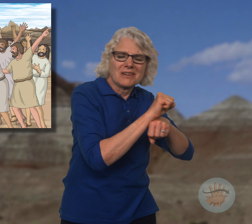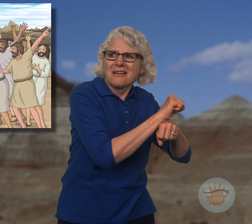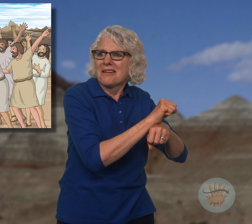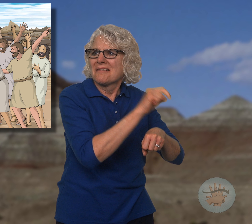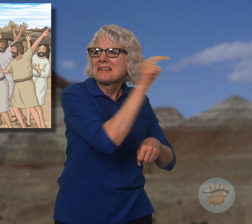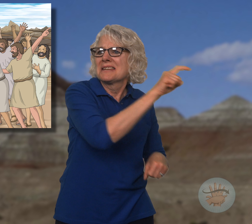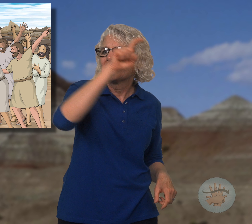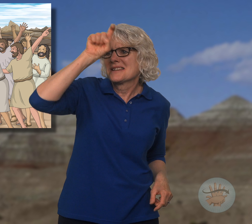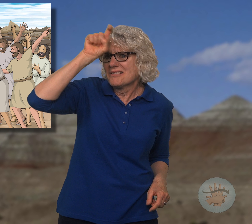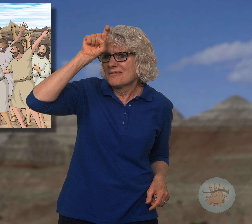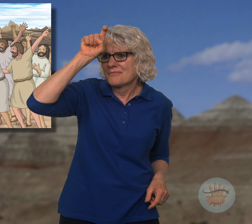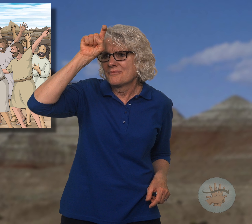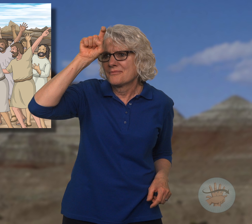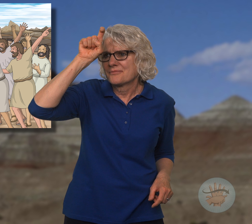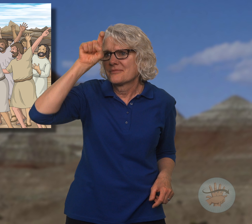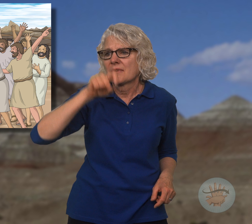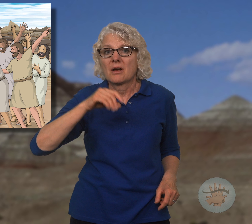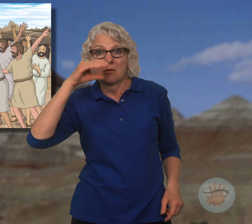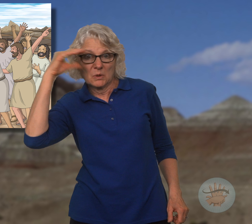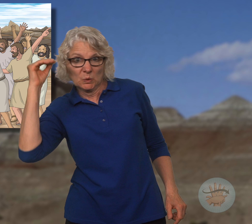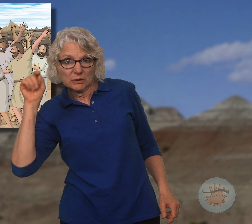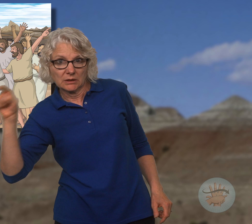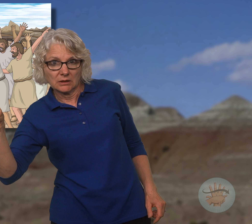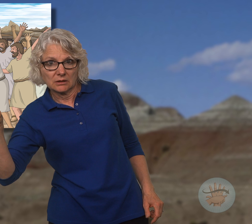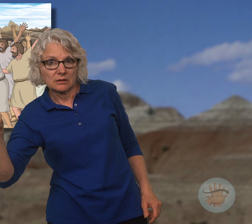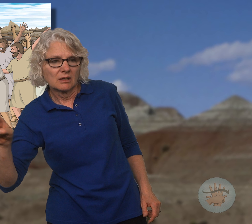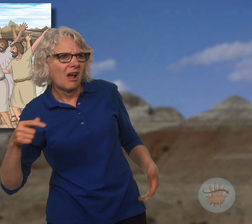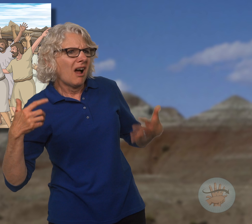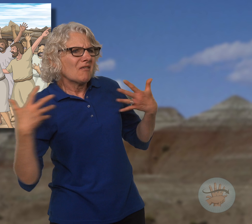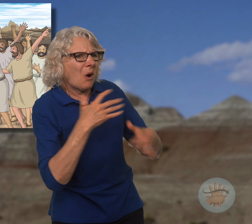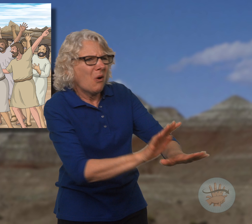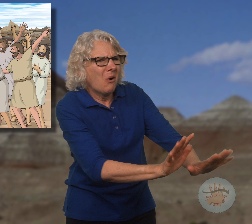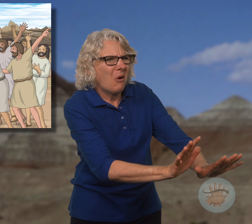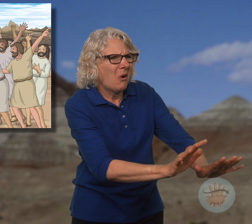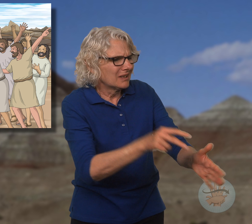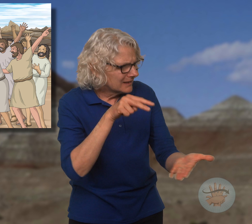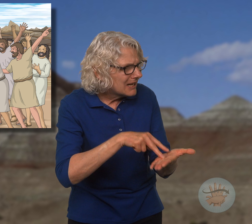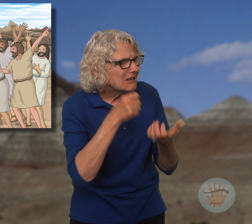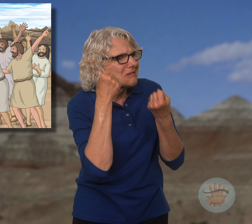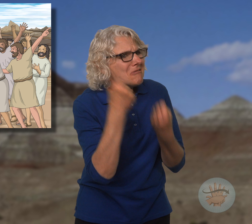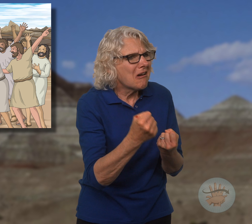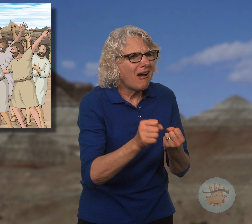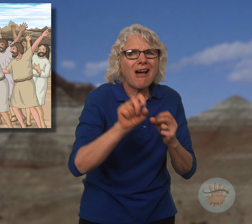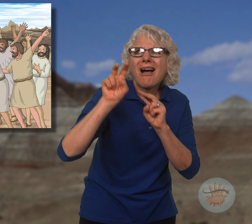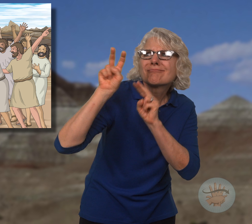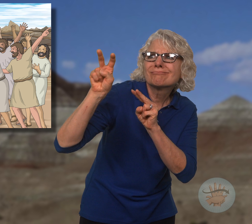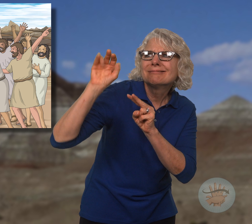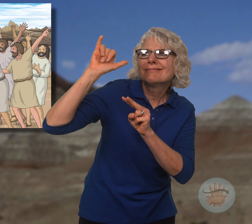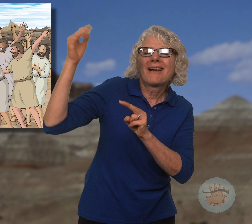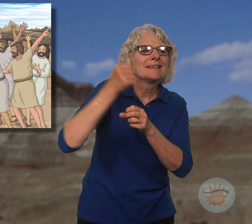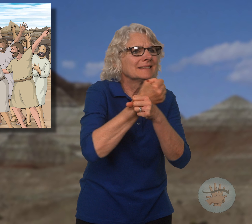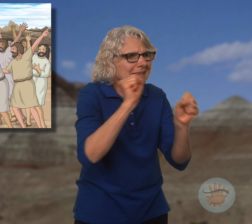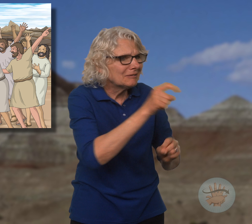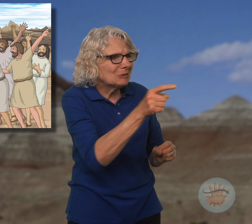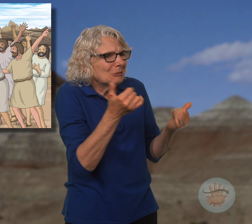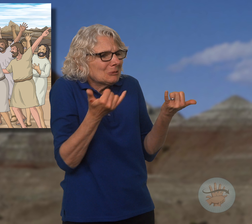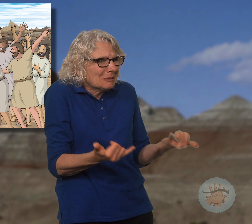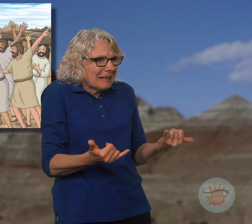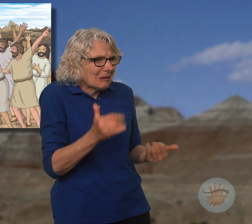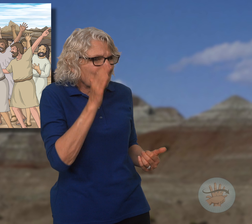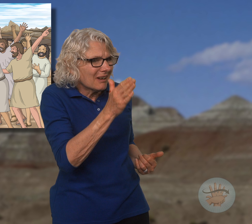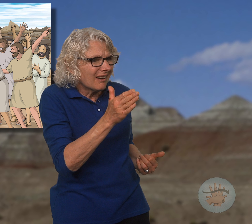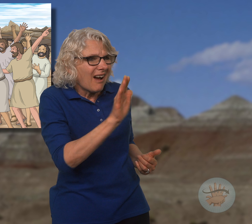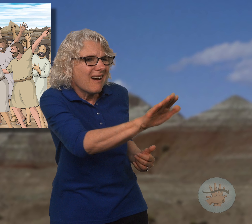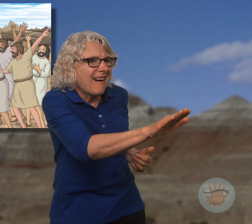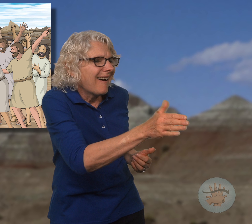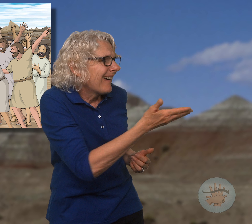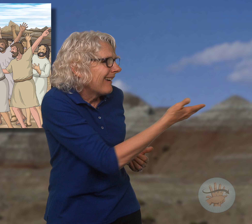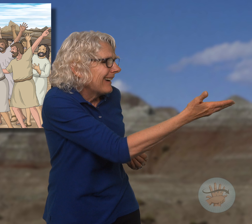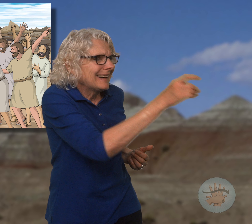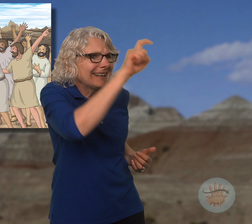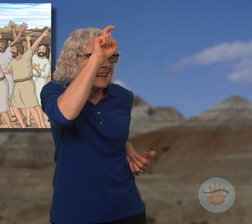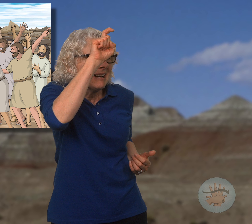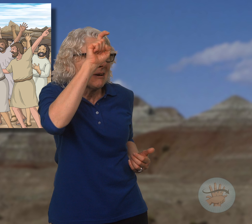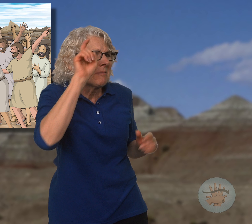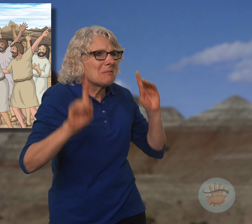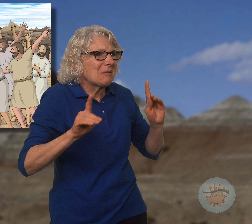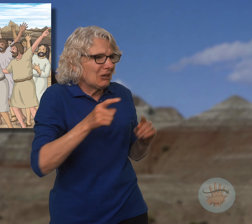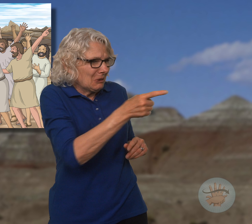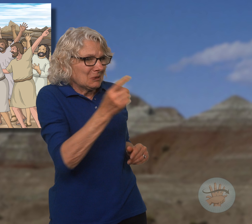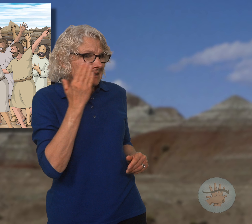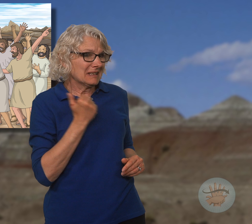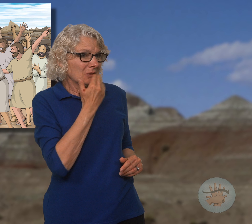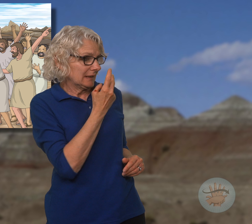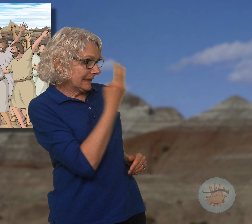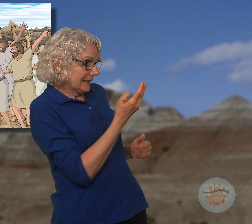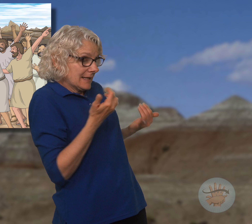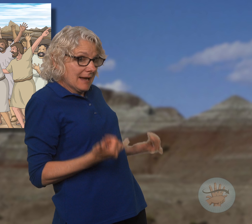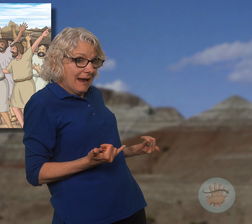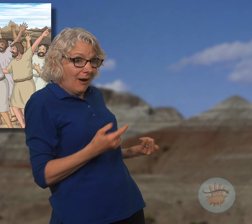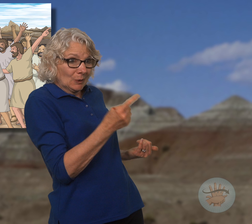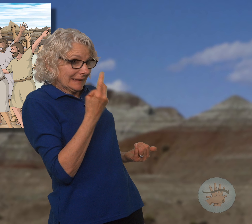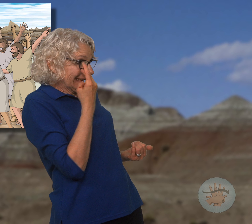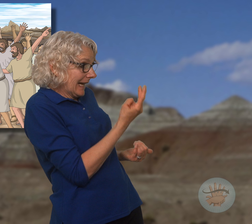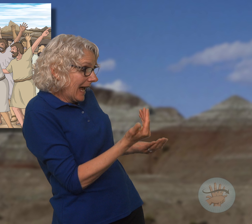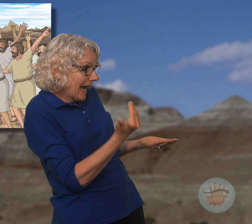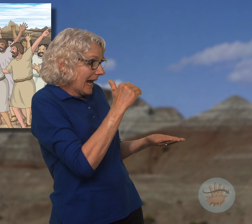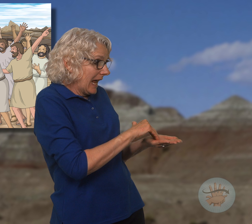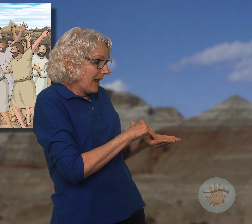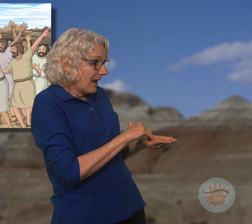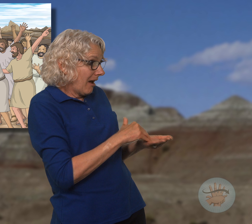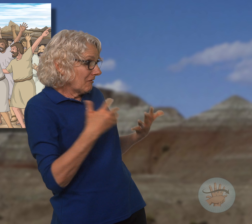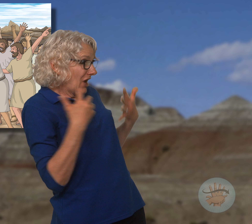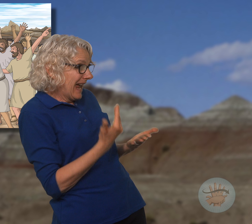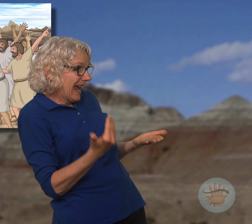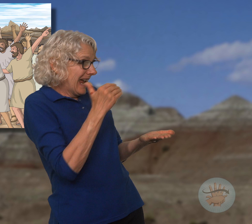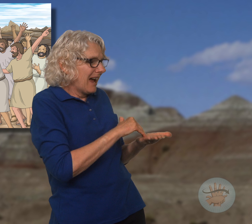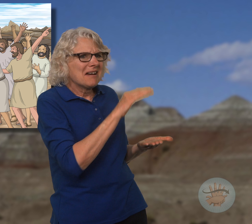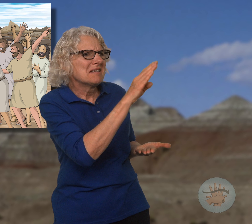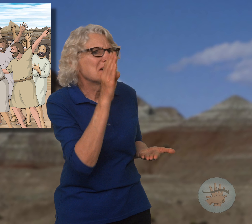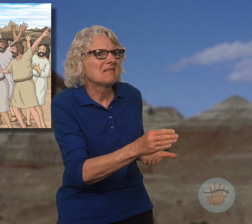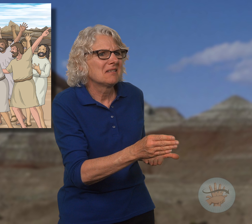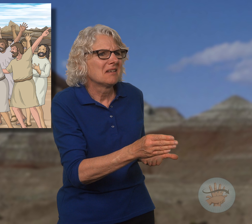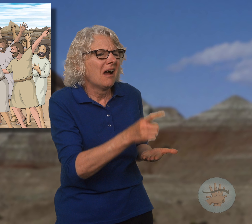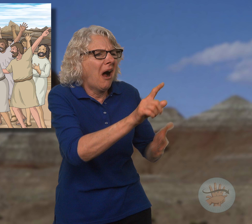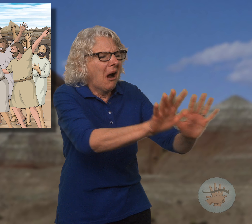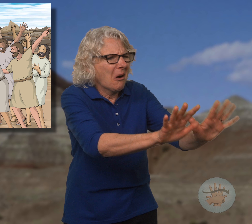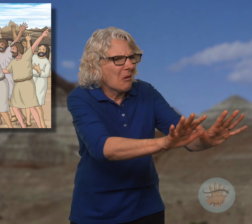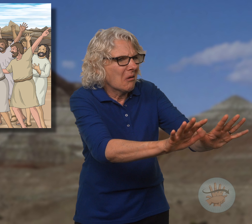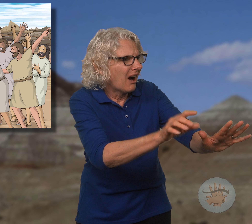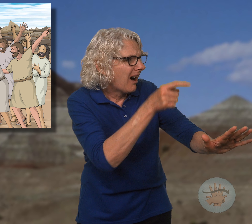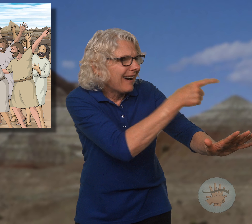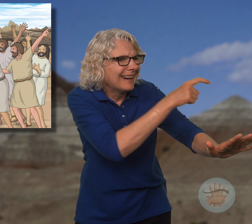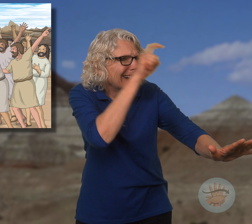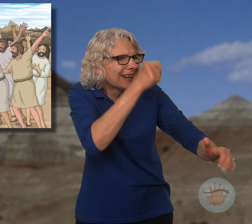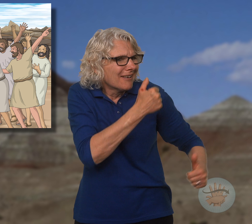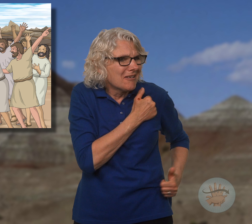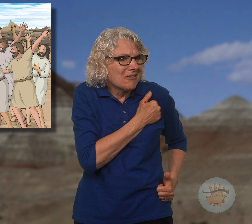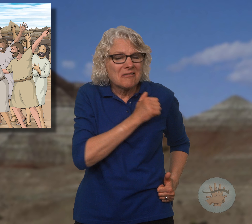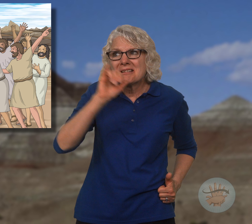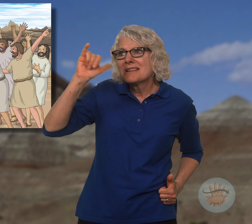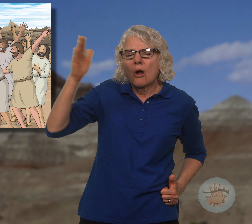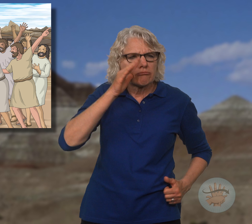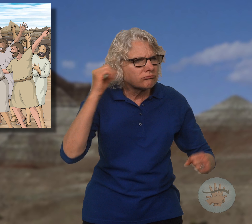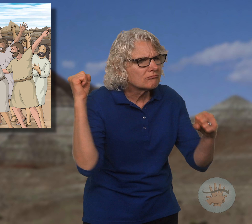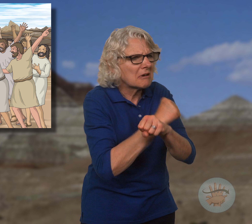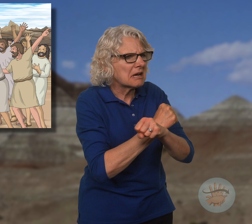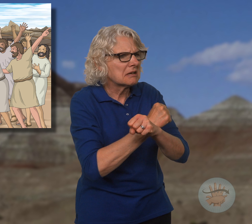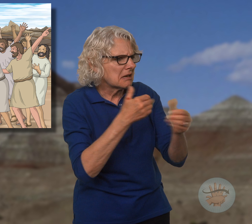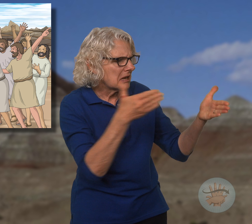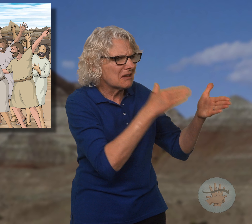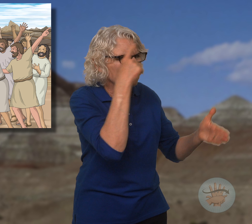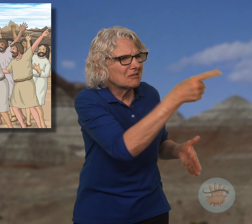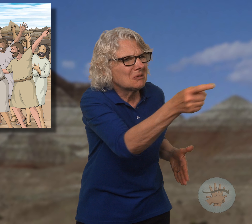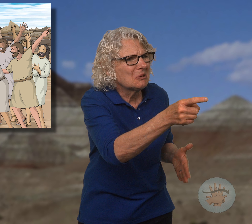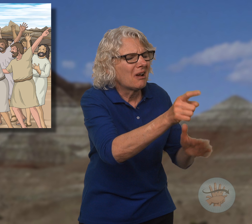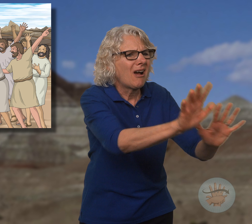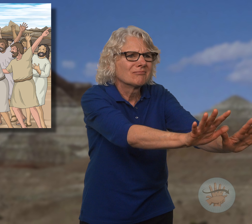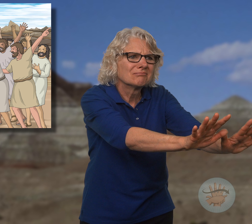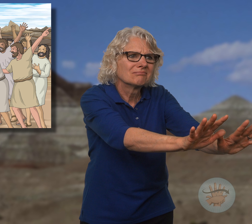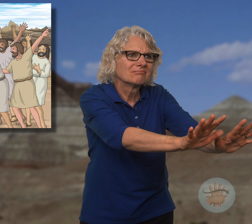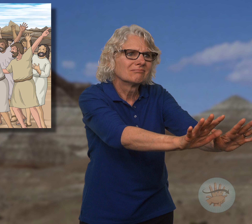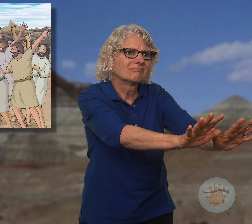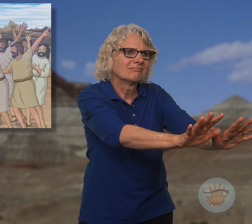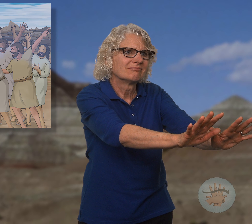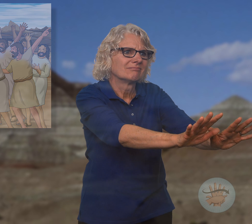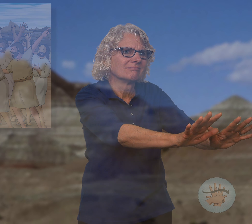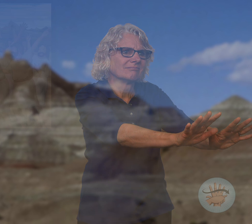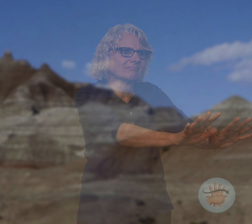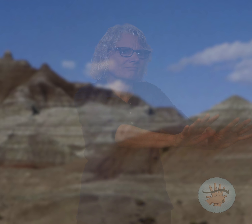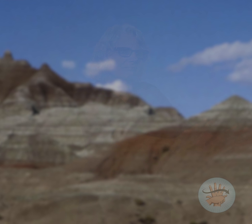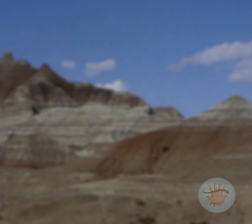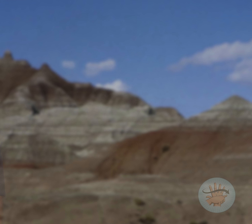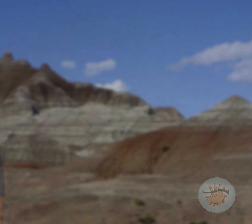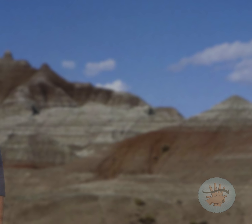But Moses told the people, “Do not be afraid. Stand firm and you will see the LORD’s salvation, which He will accomplish for you today; for the Egyptians you see today, you will never see again.